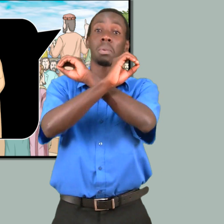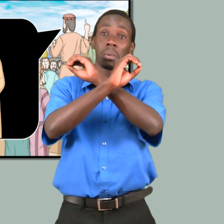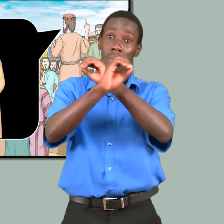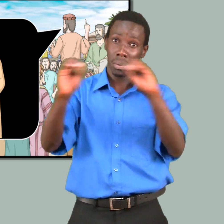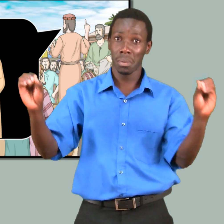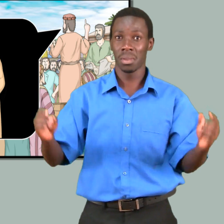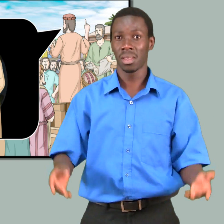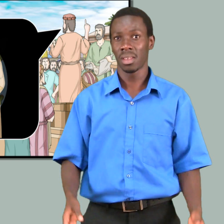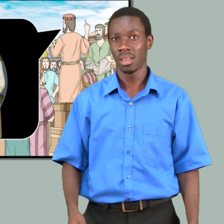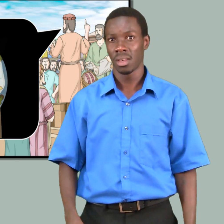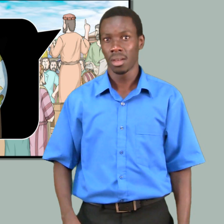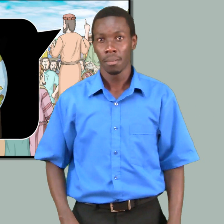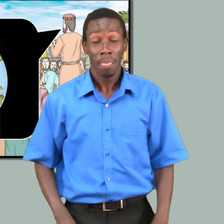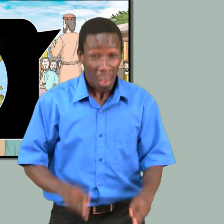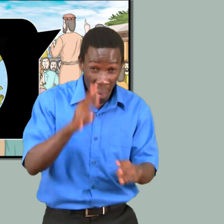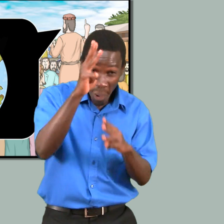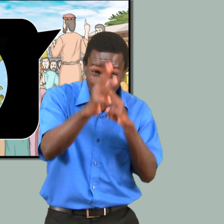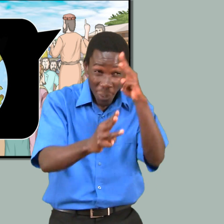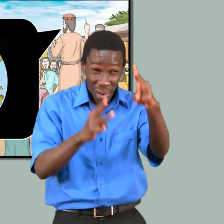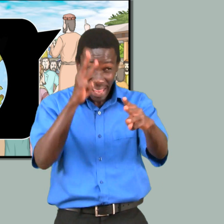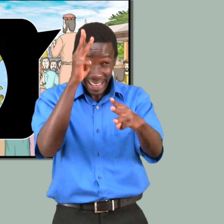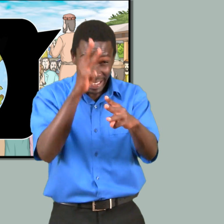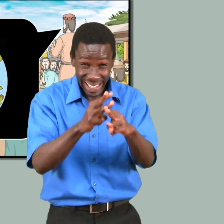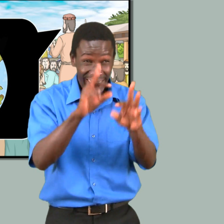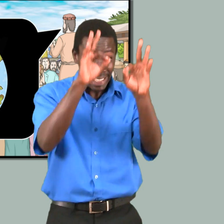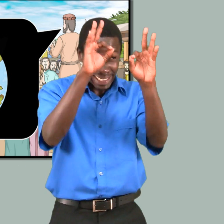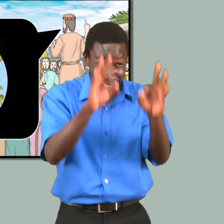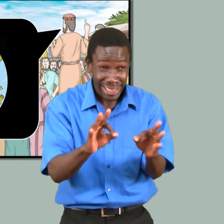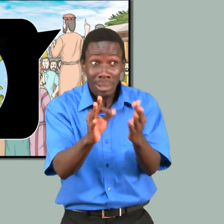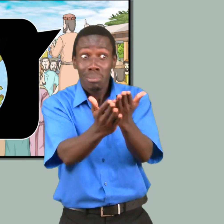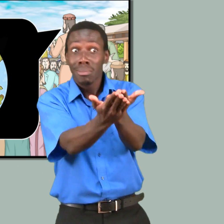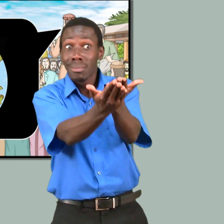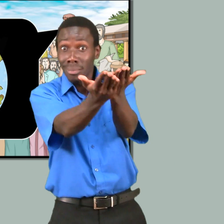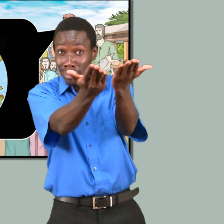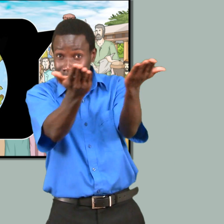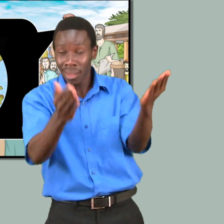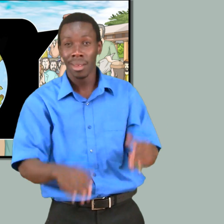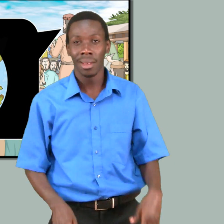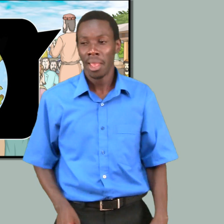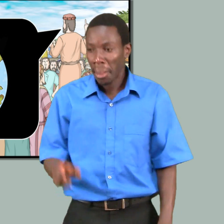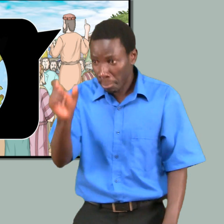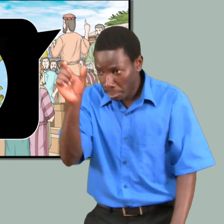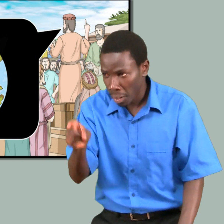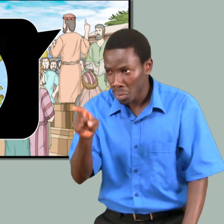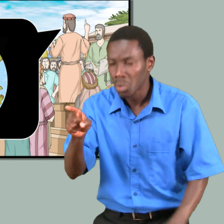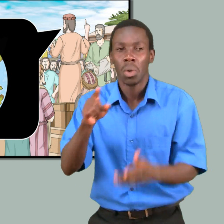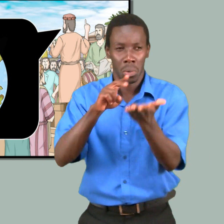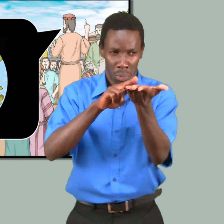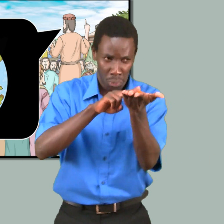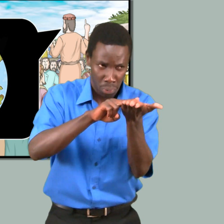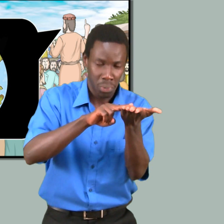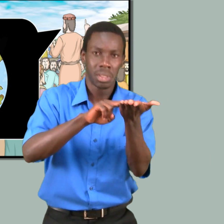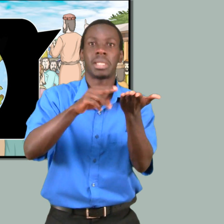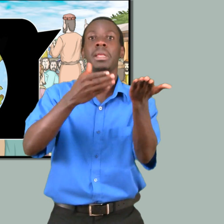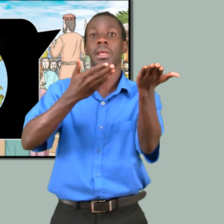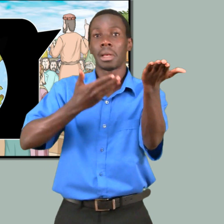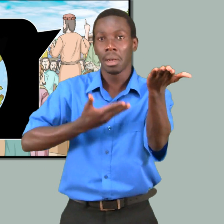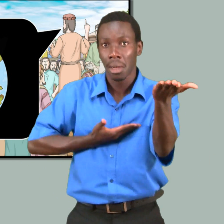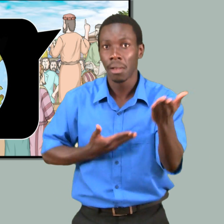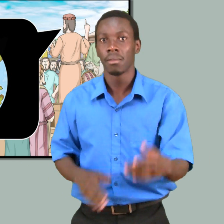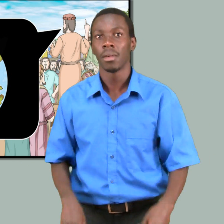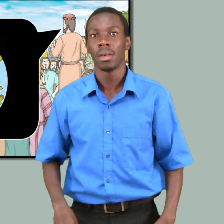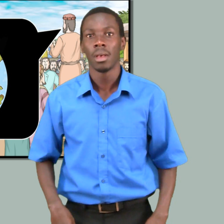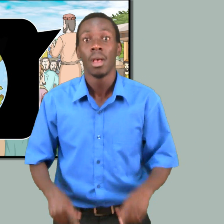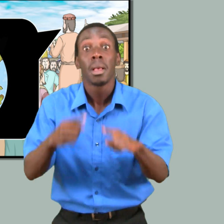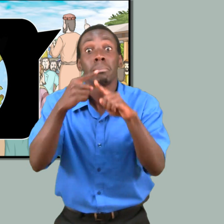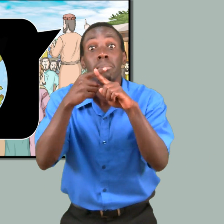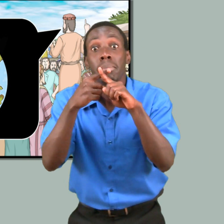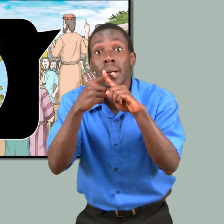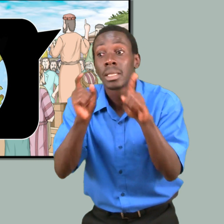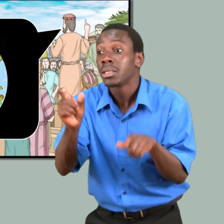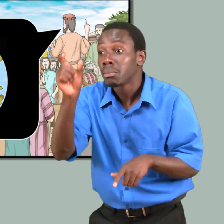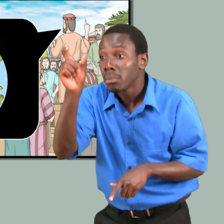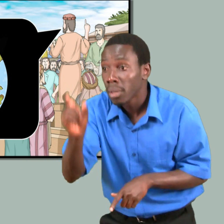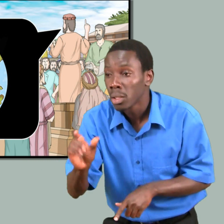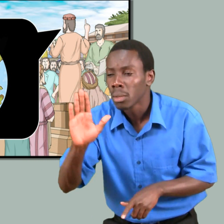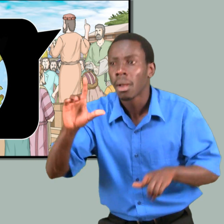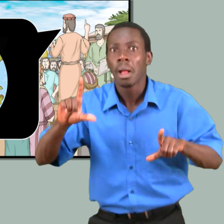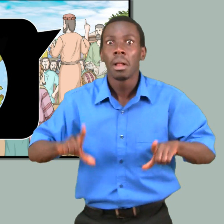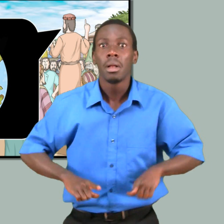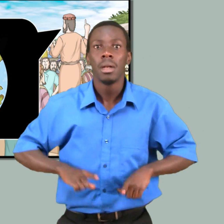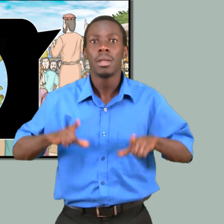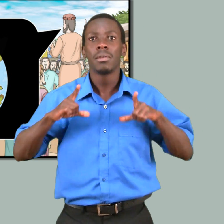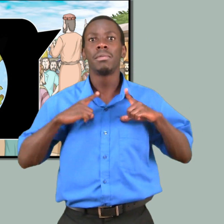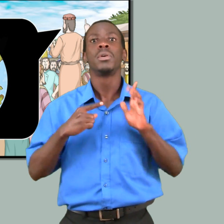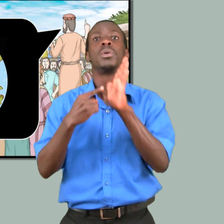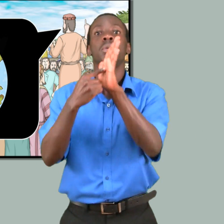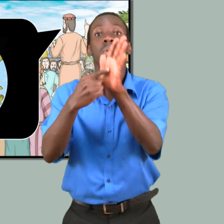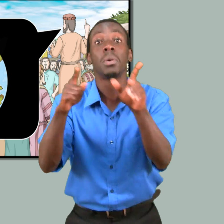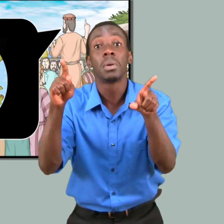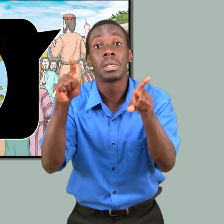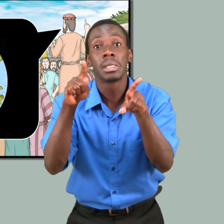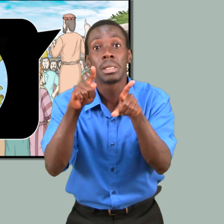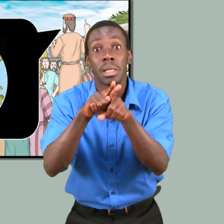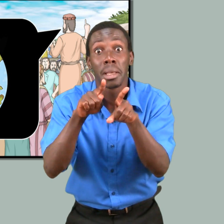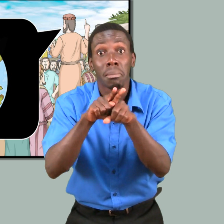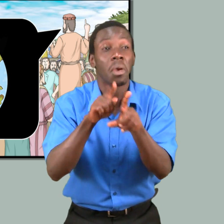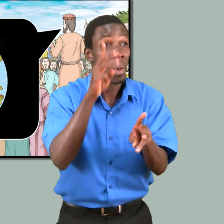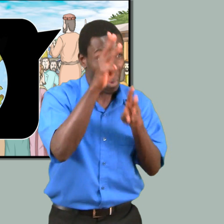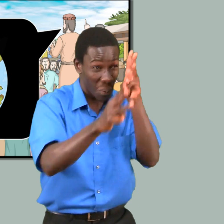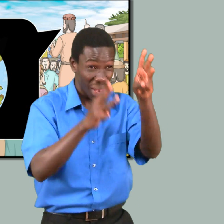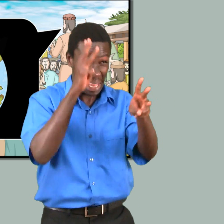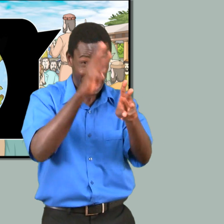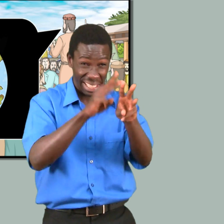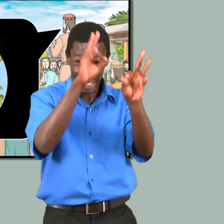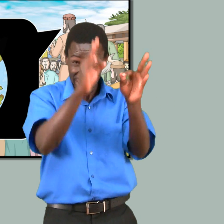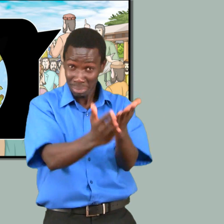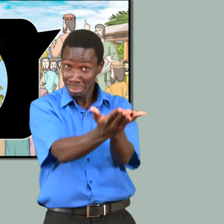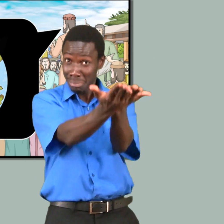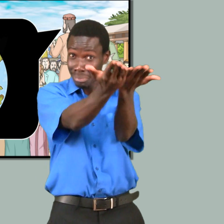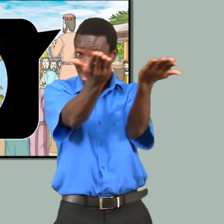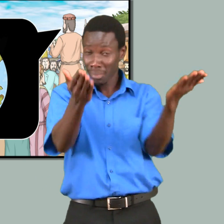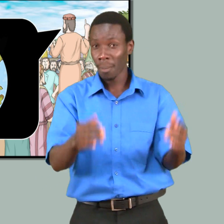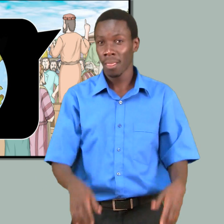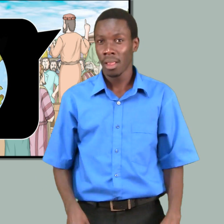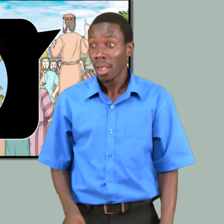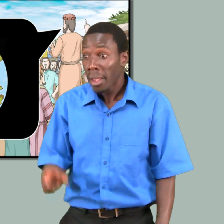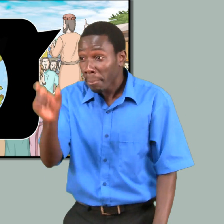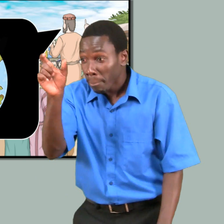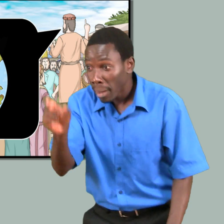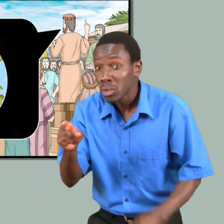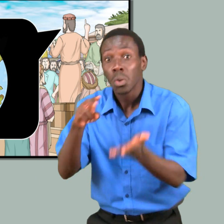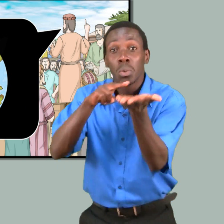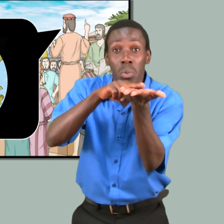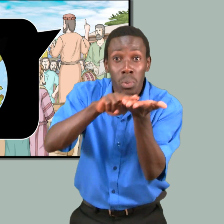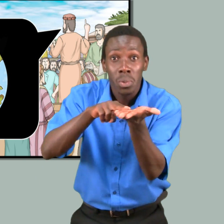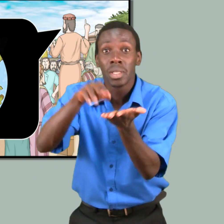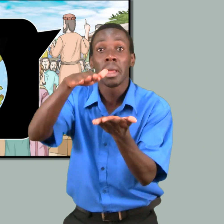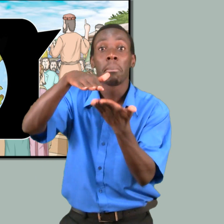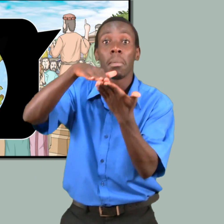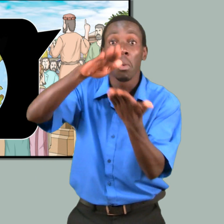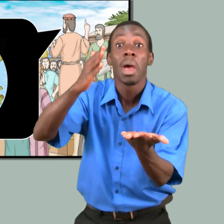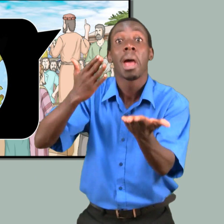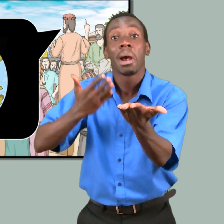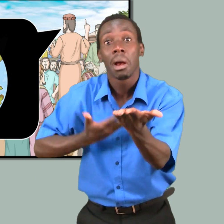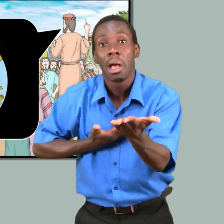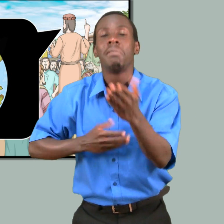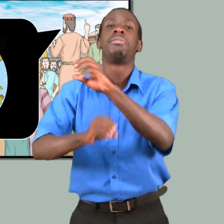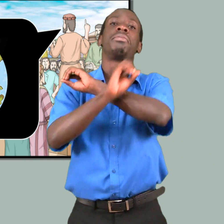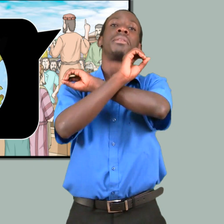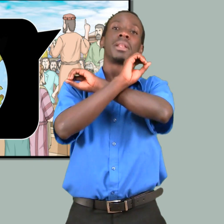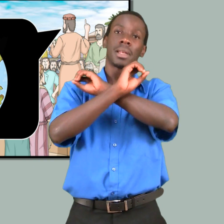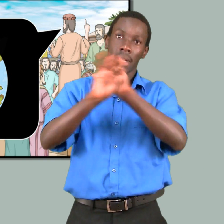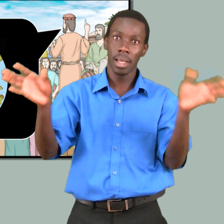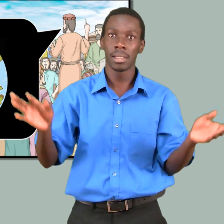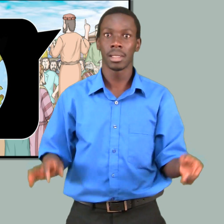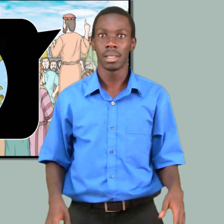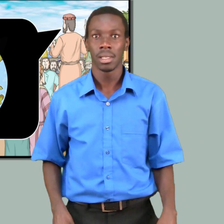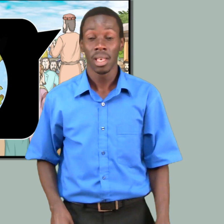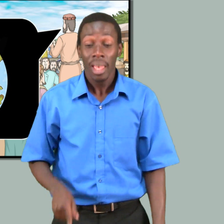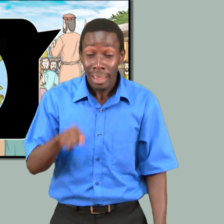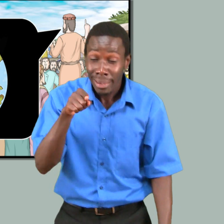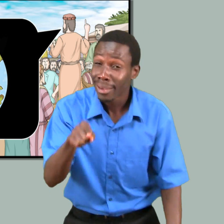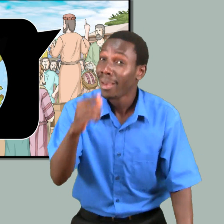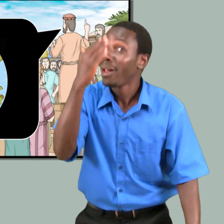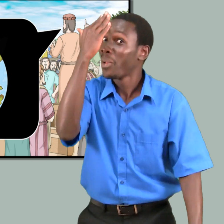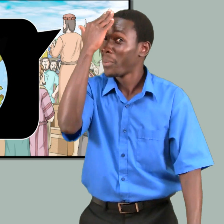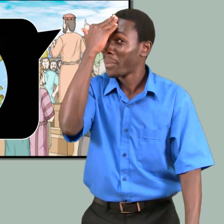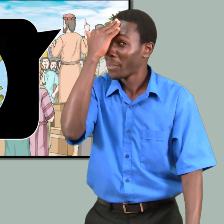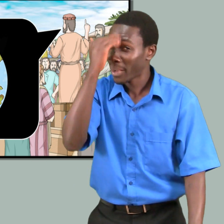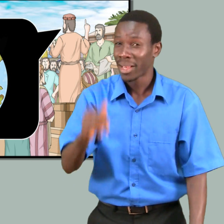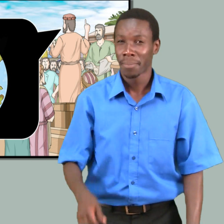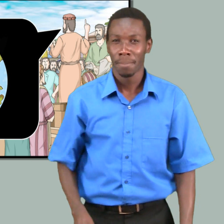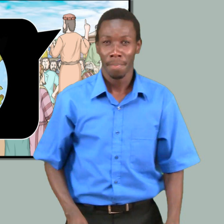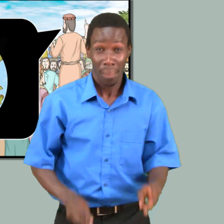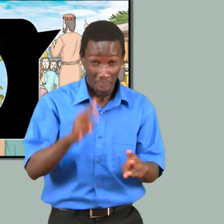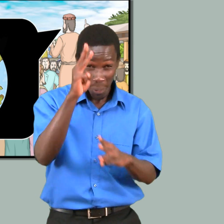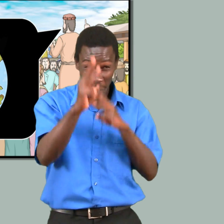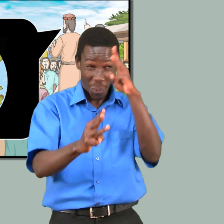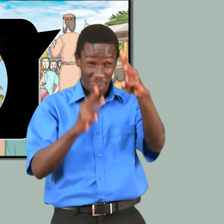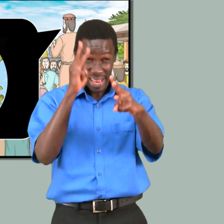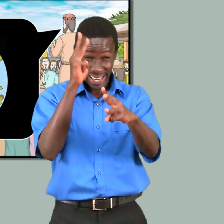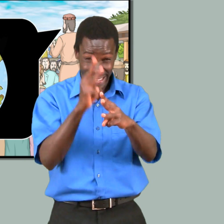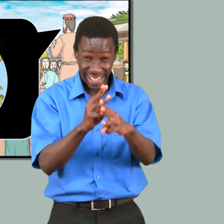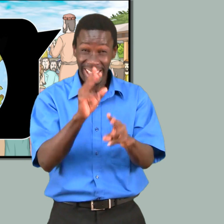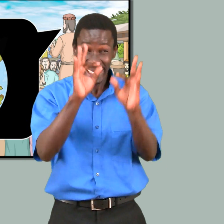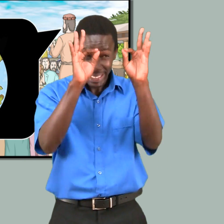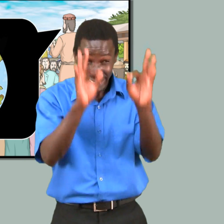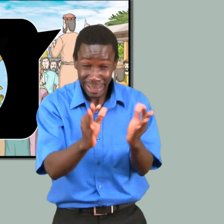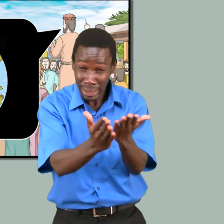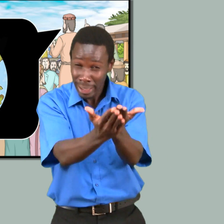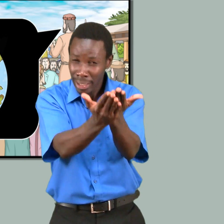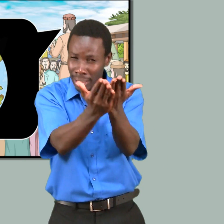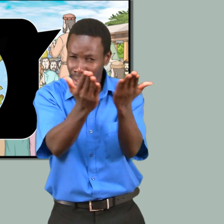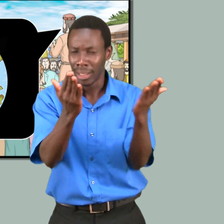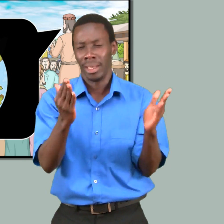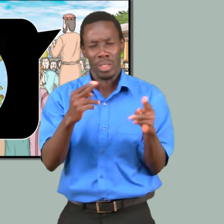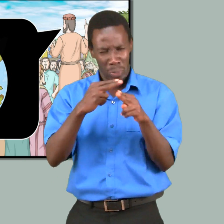For this world in its present form is passing away.